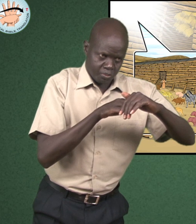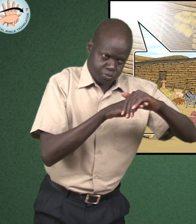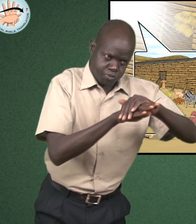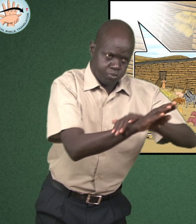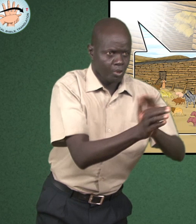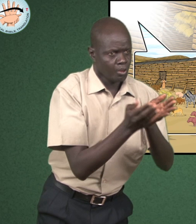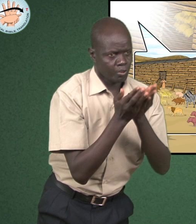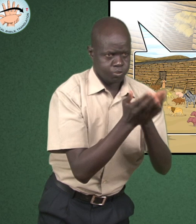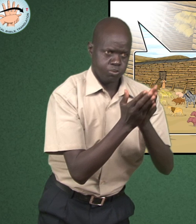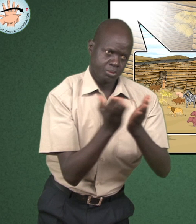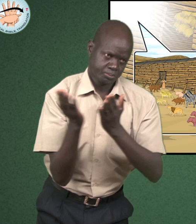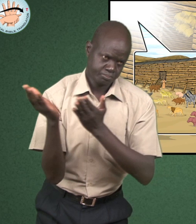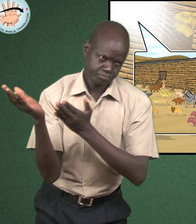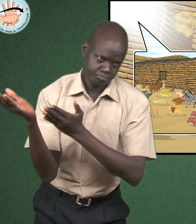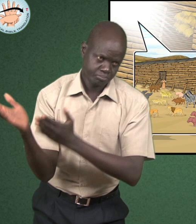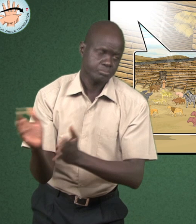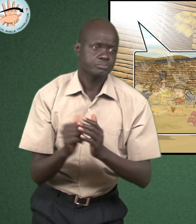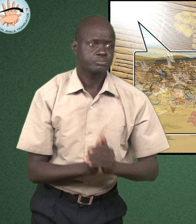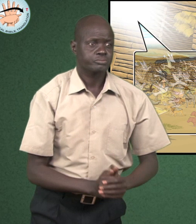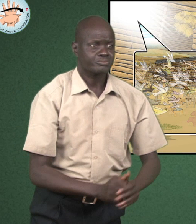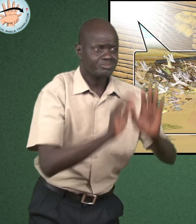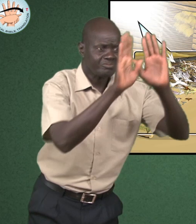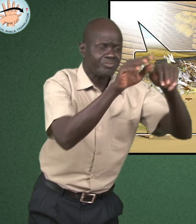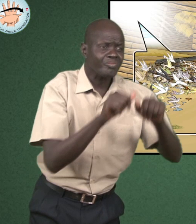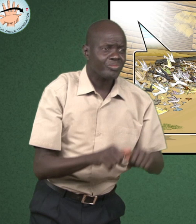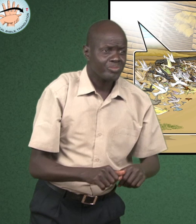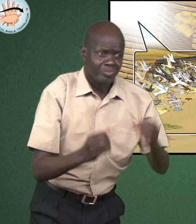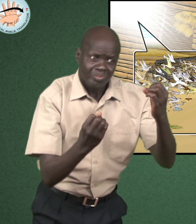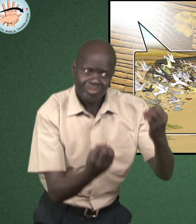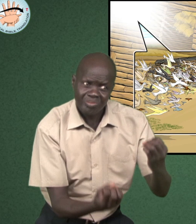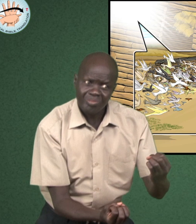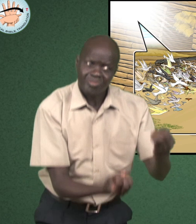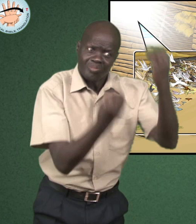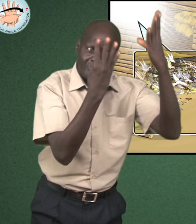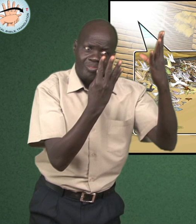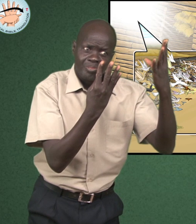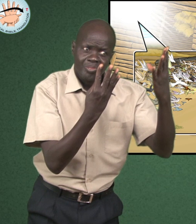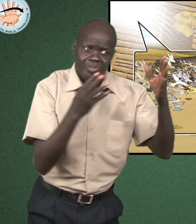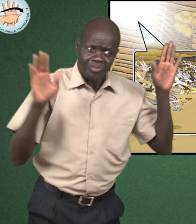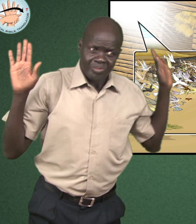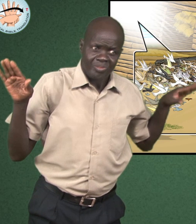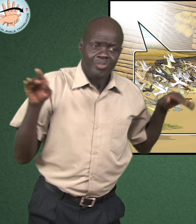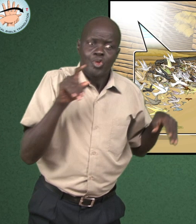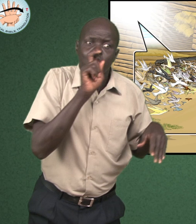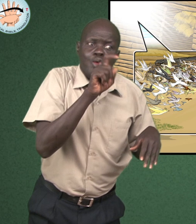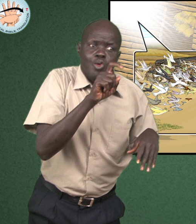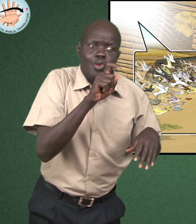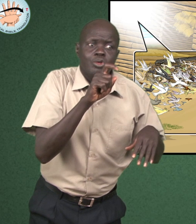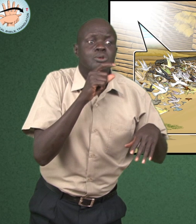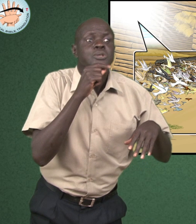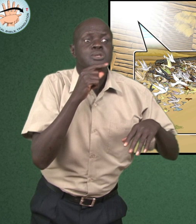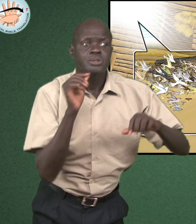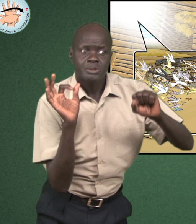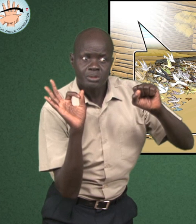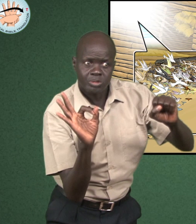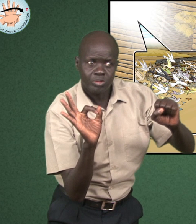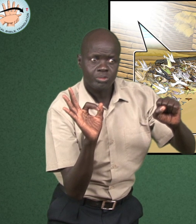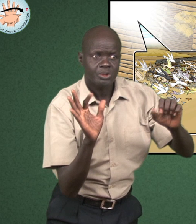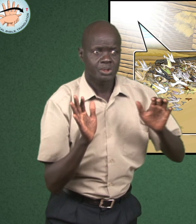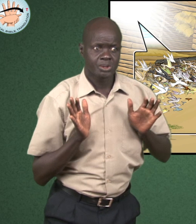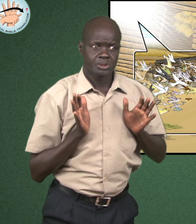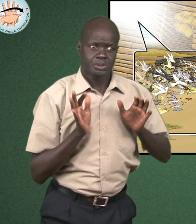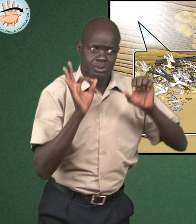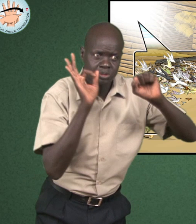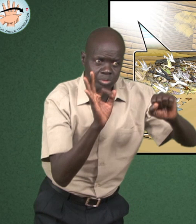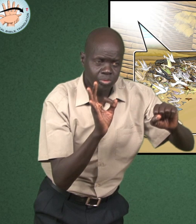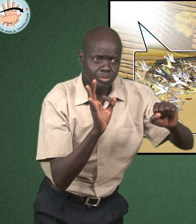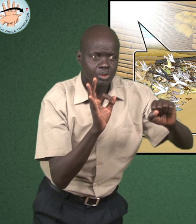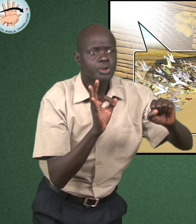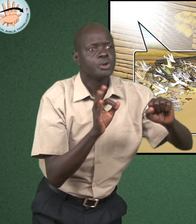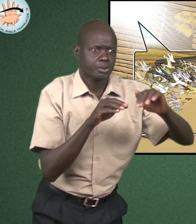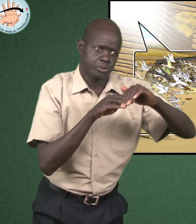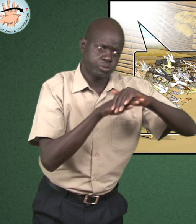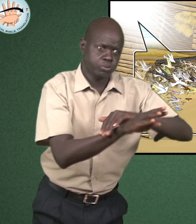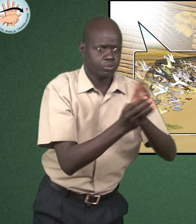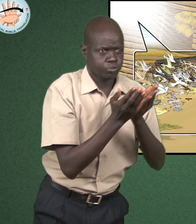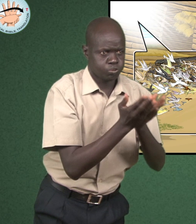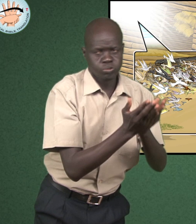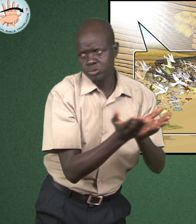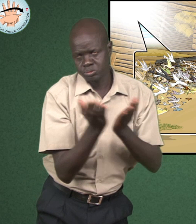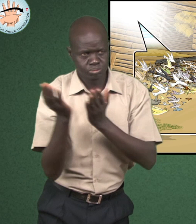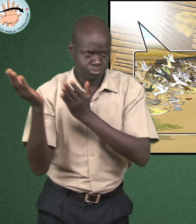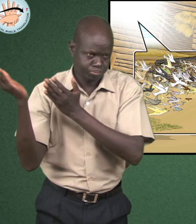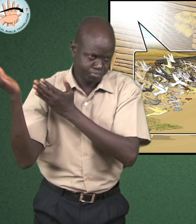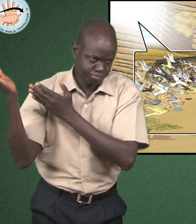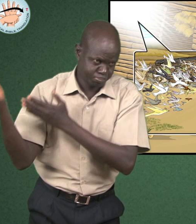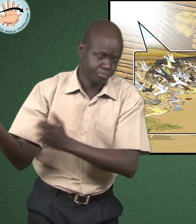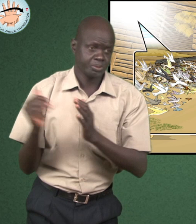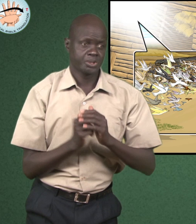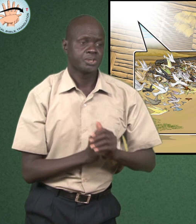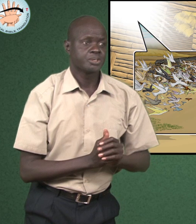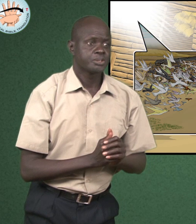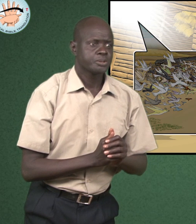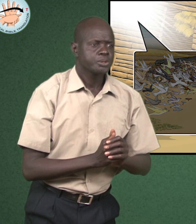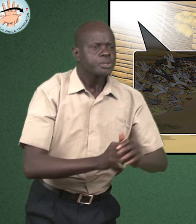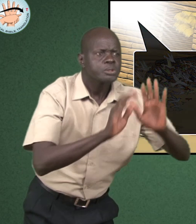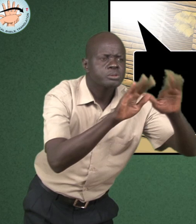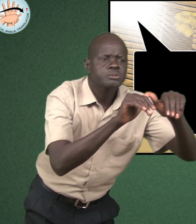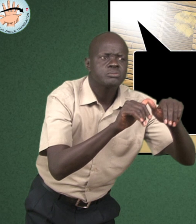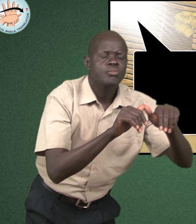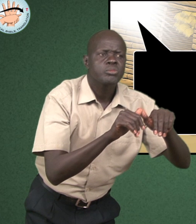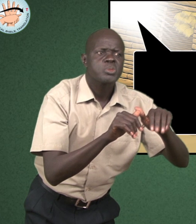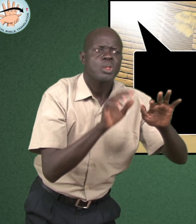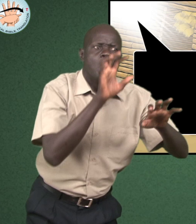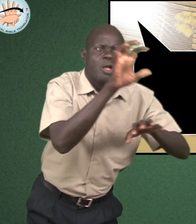and seven pairs of every kind of bird of the air, male and female, to preserve their offspring on the face of all the earth.